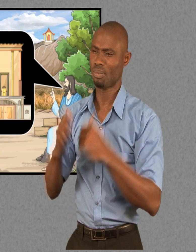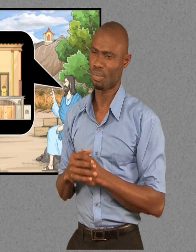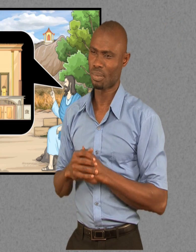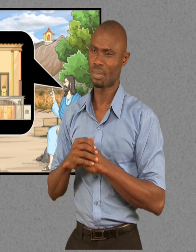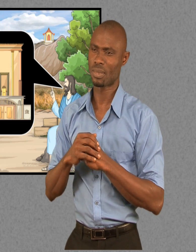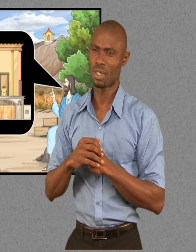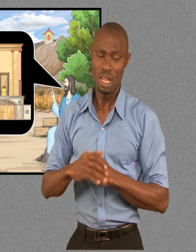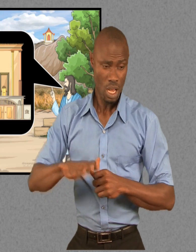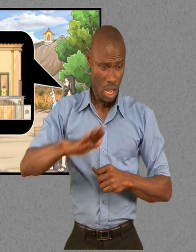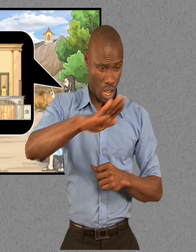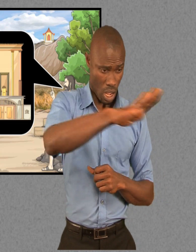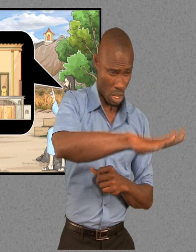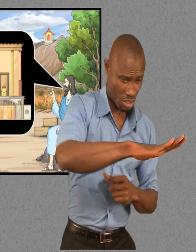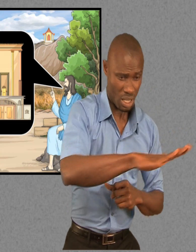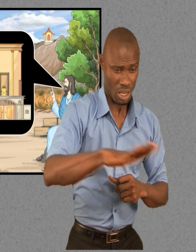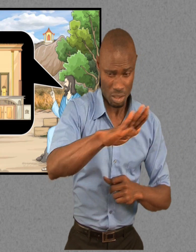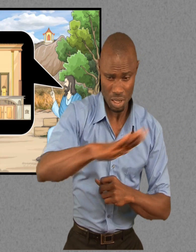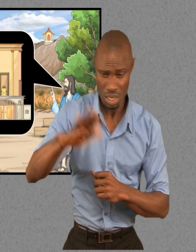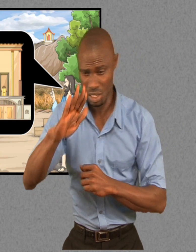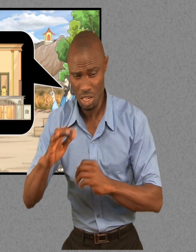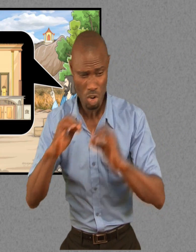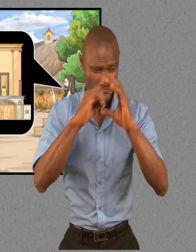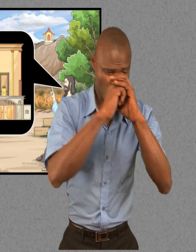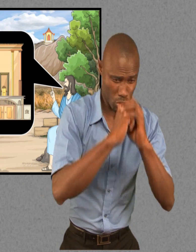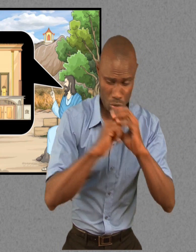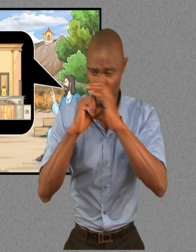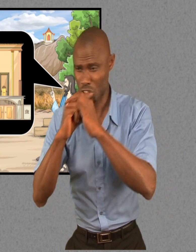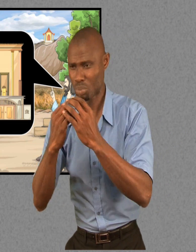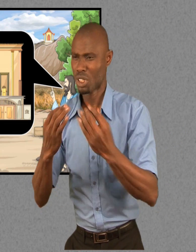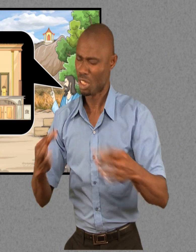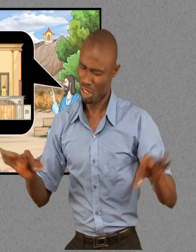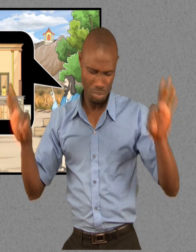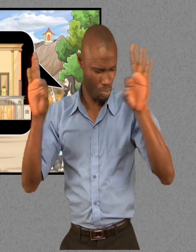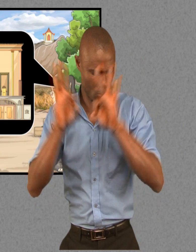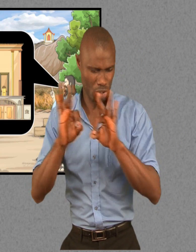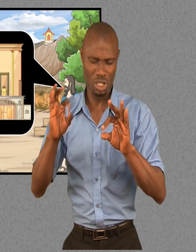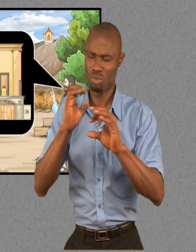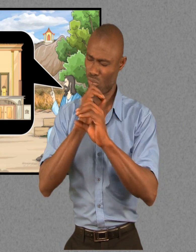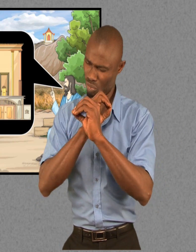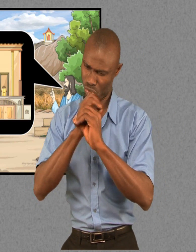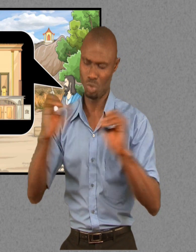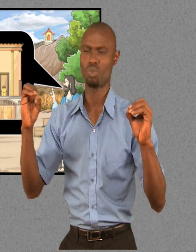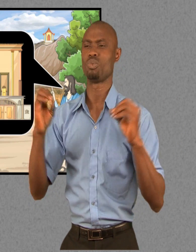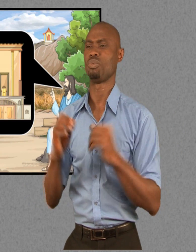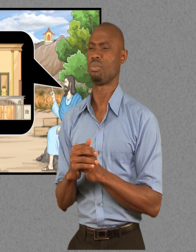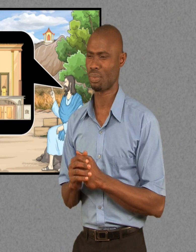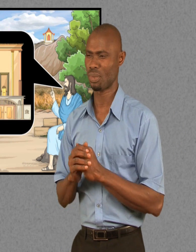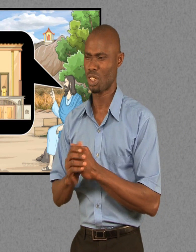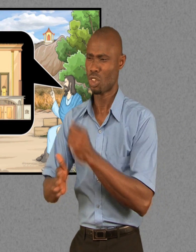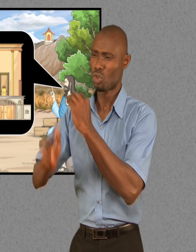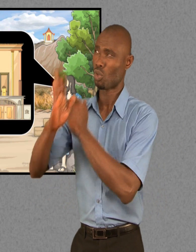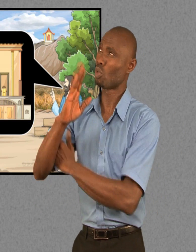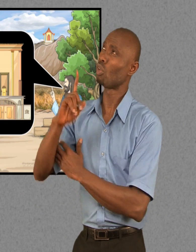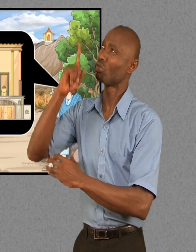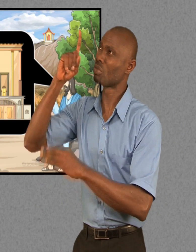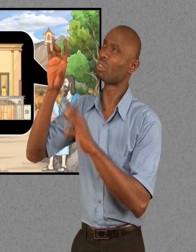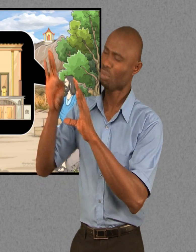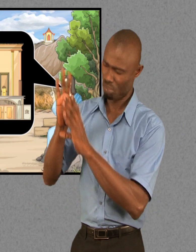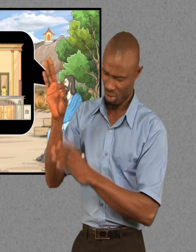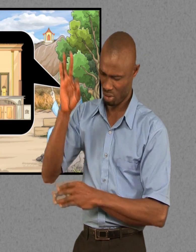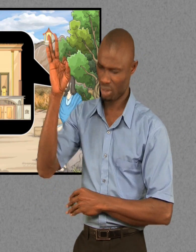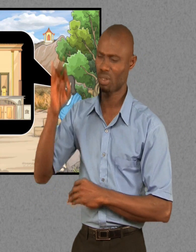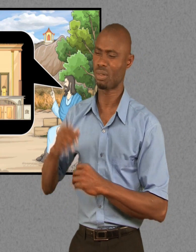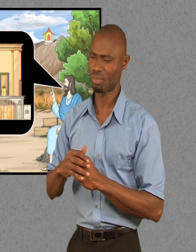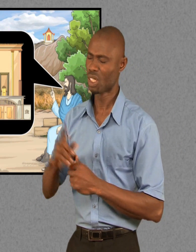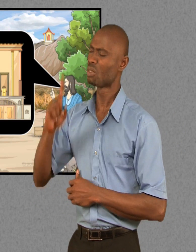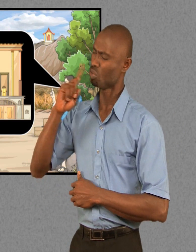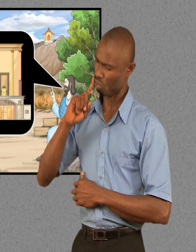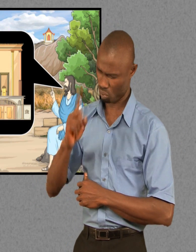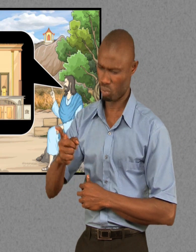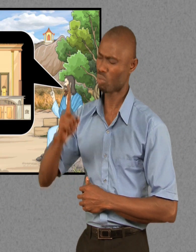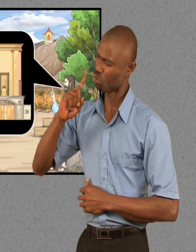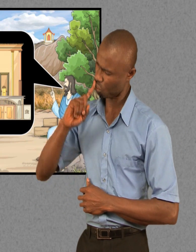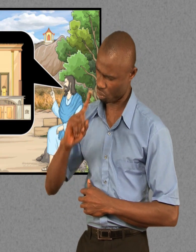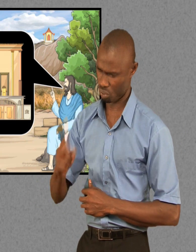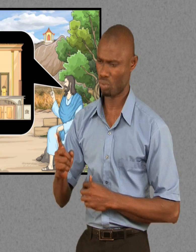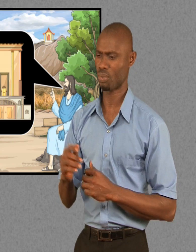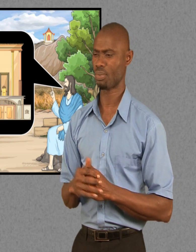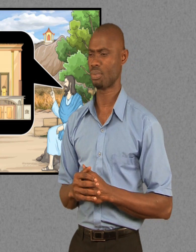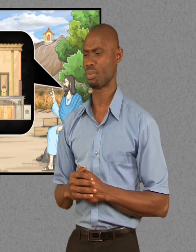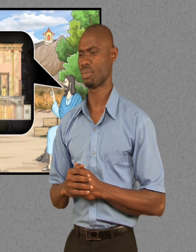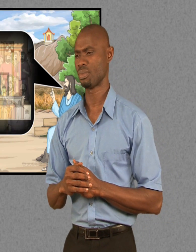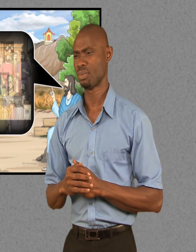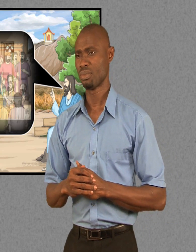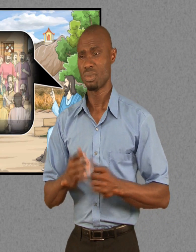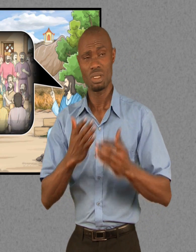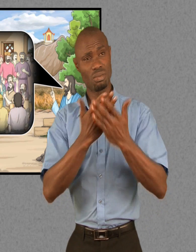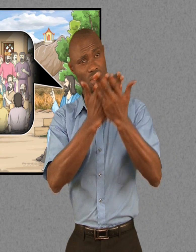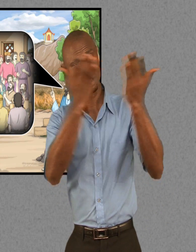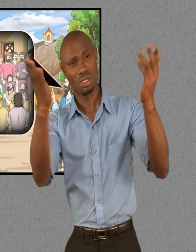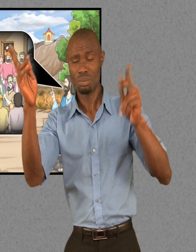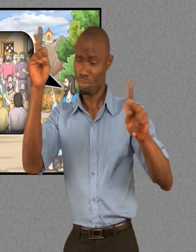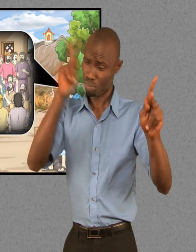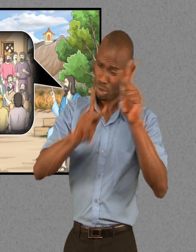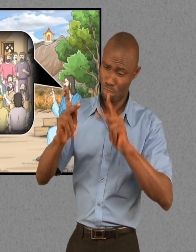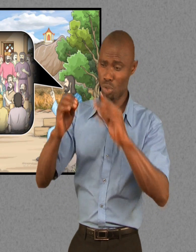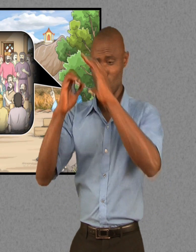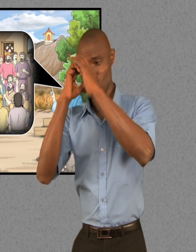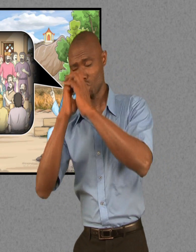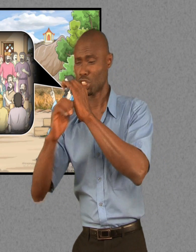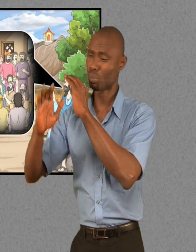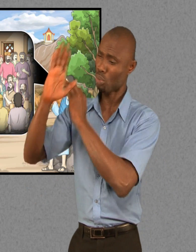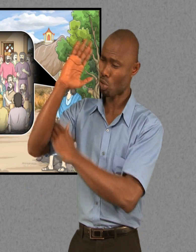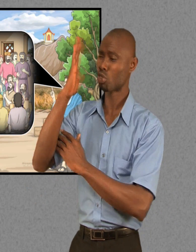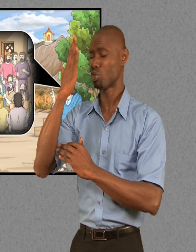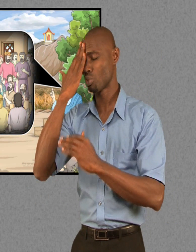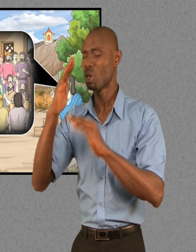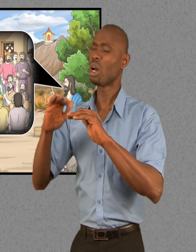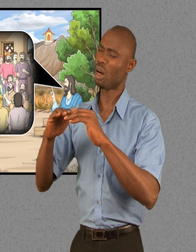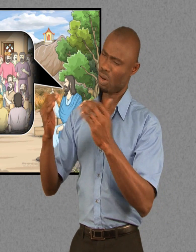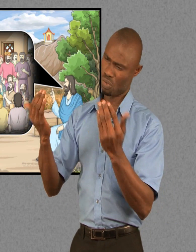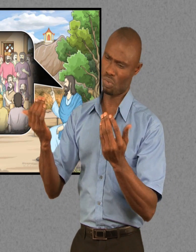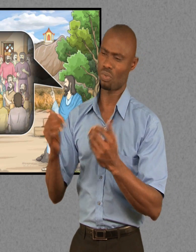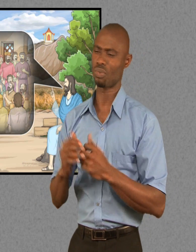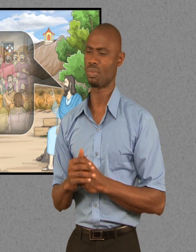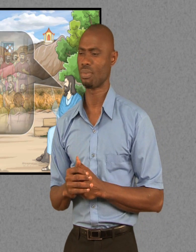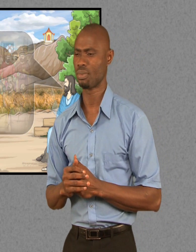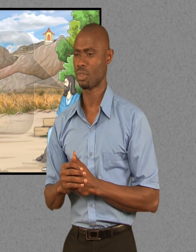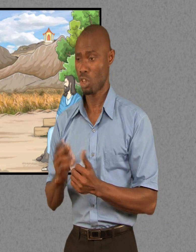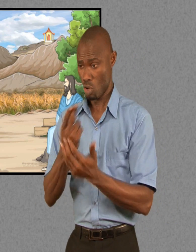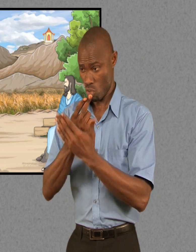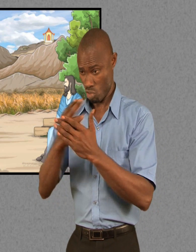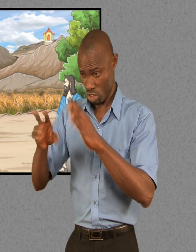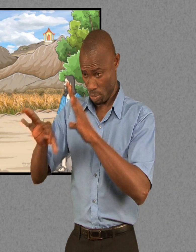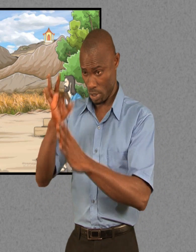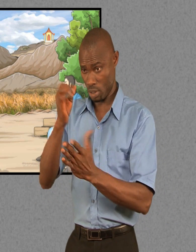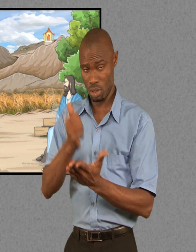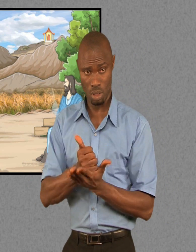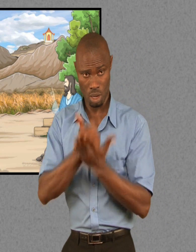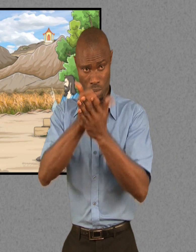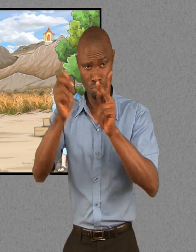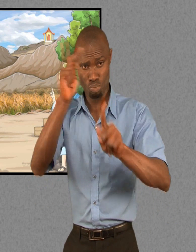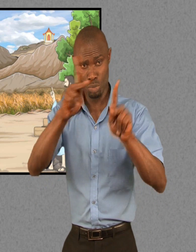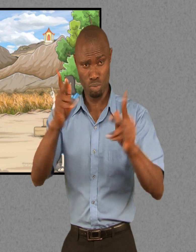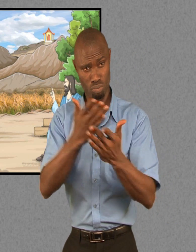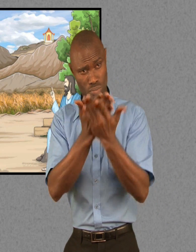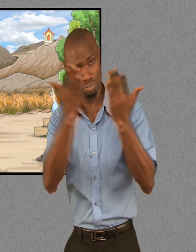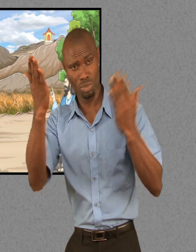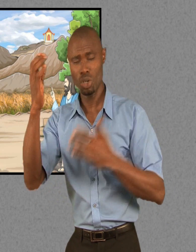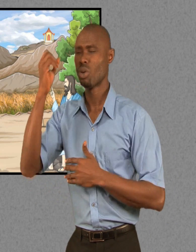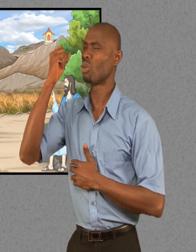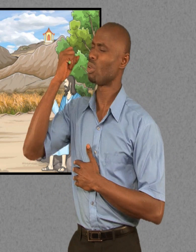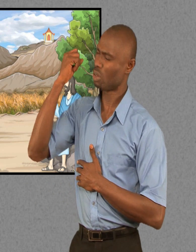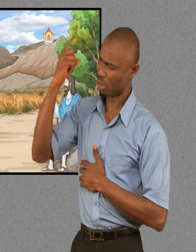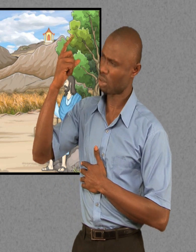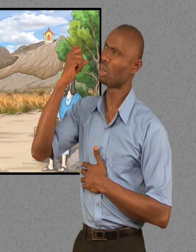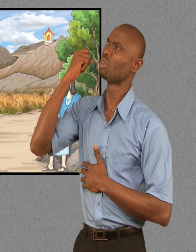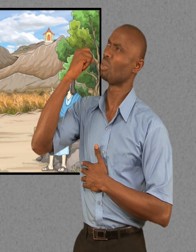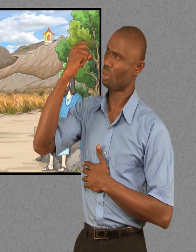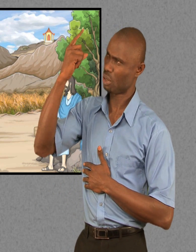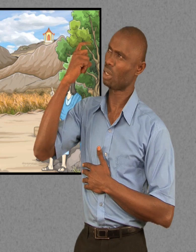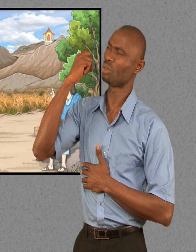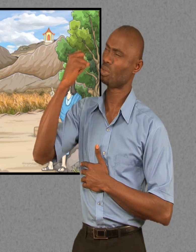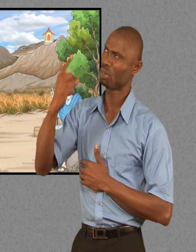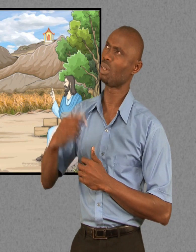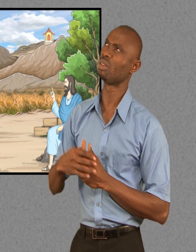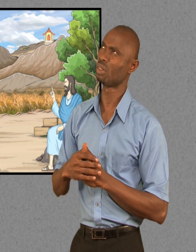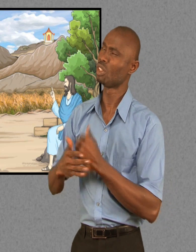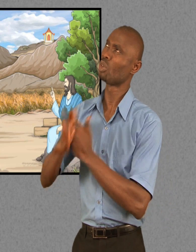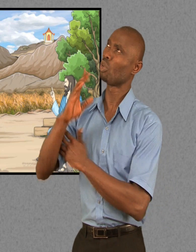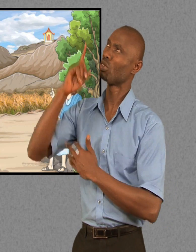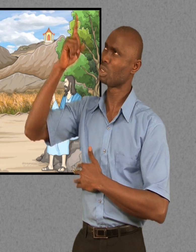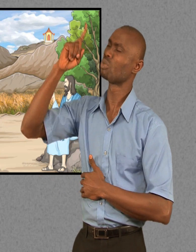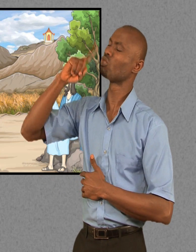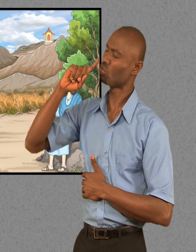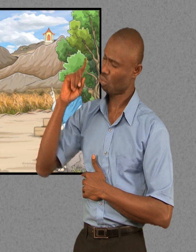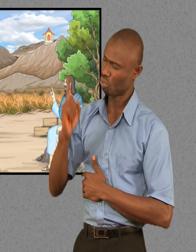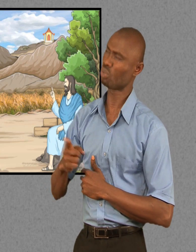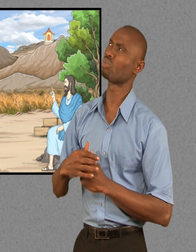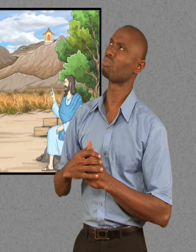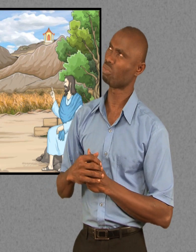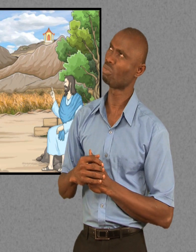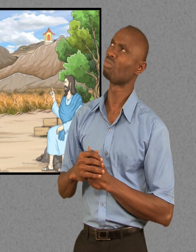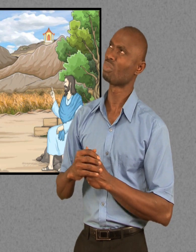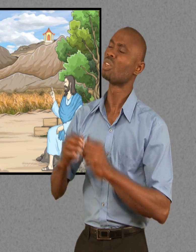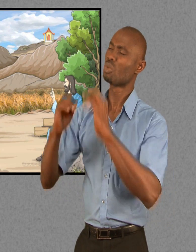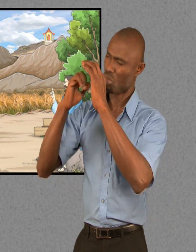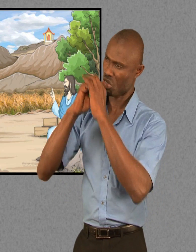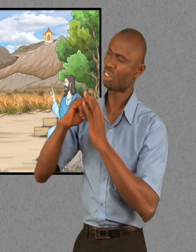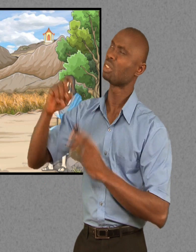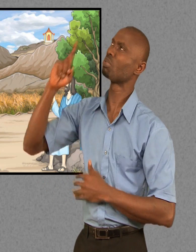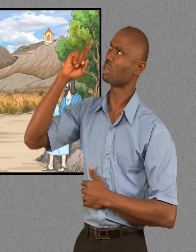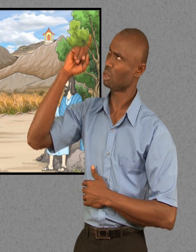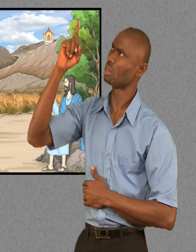You worship what you do not know; we worship what we do know, for salvation is from the Jews.